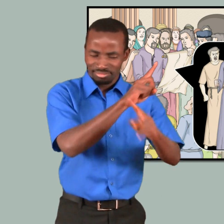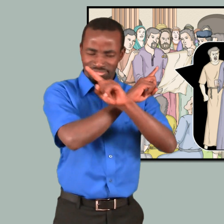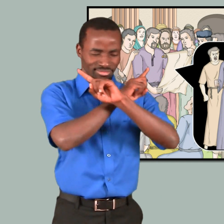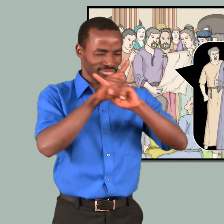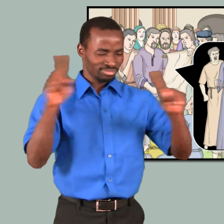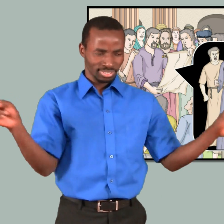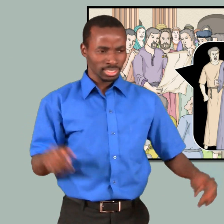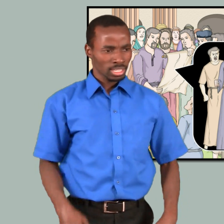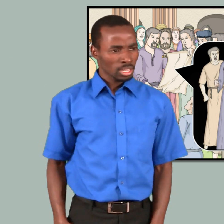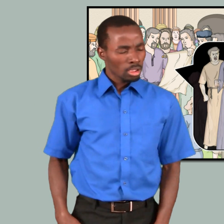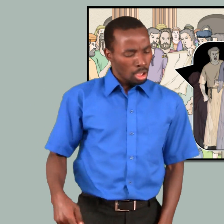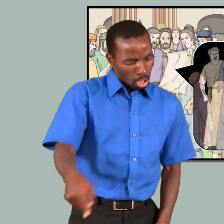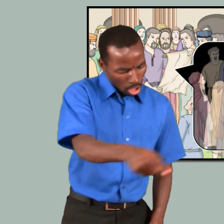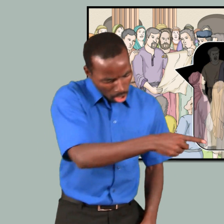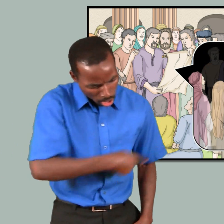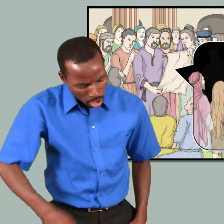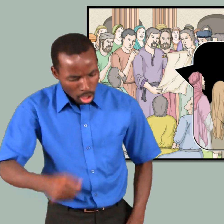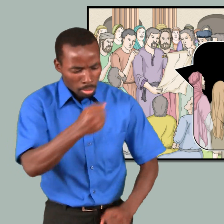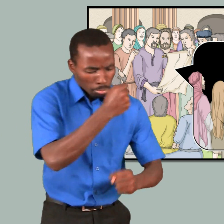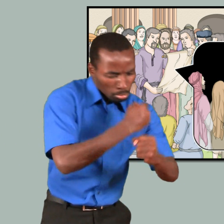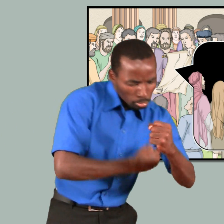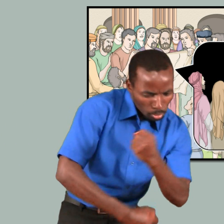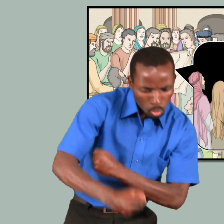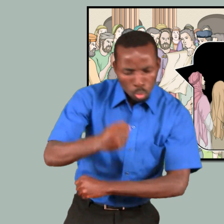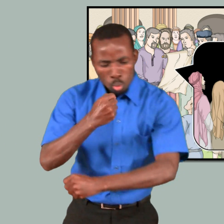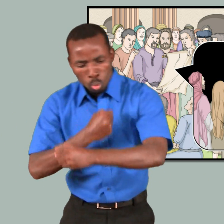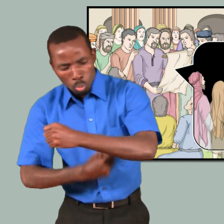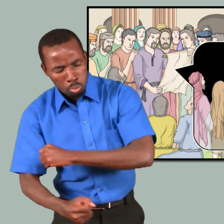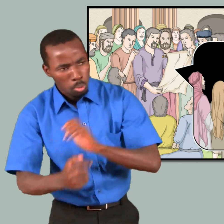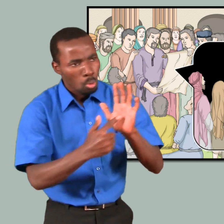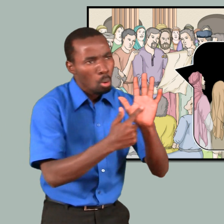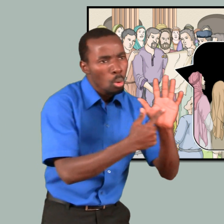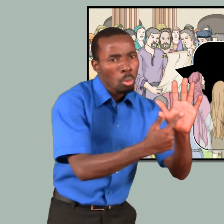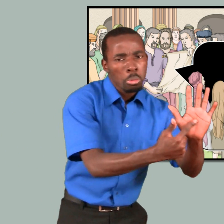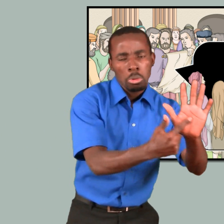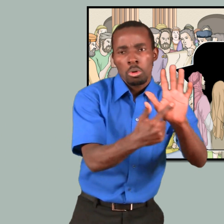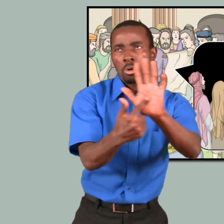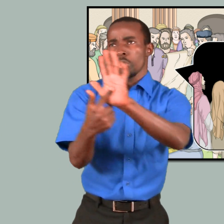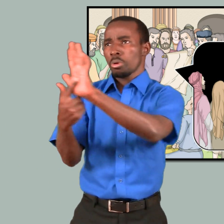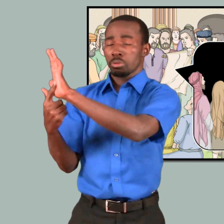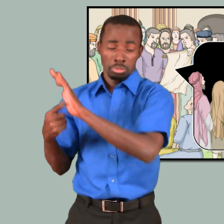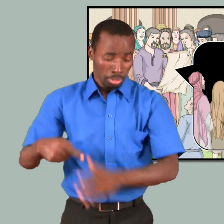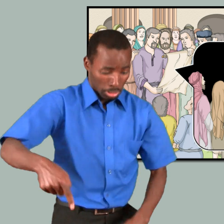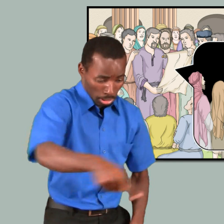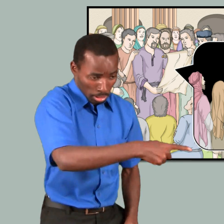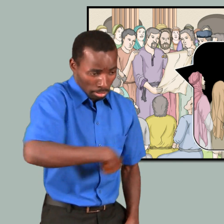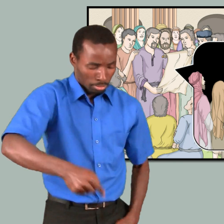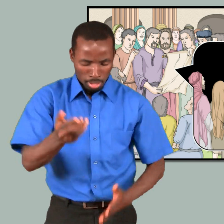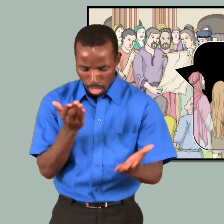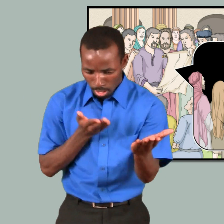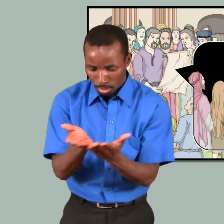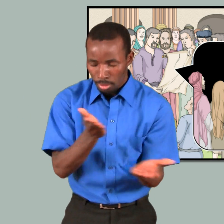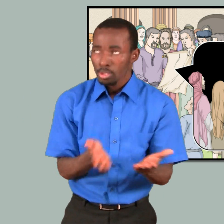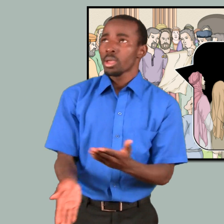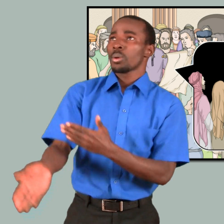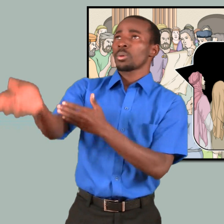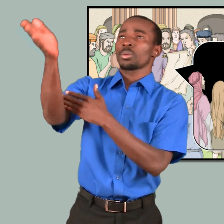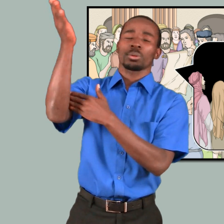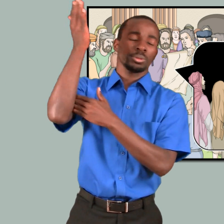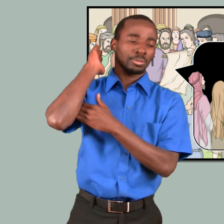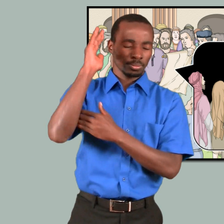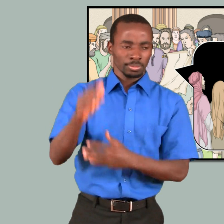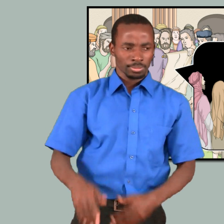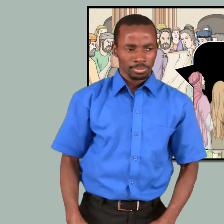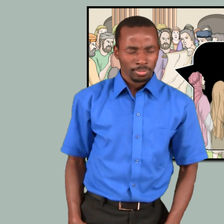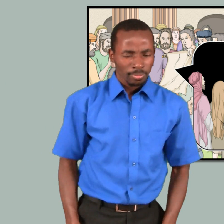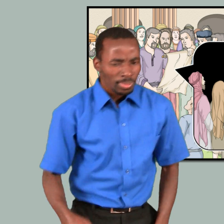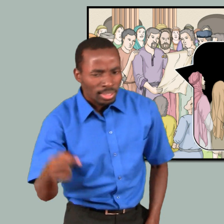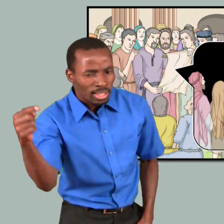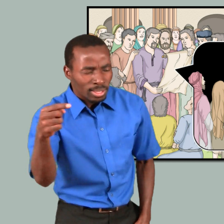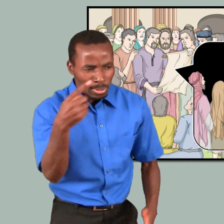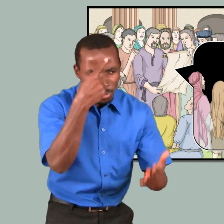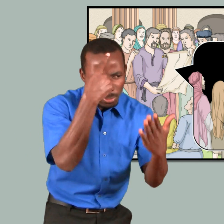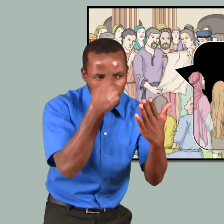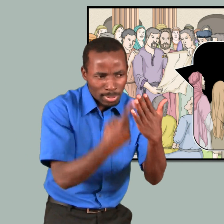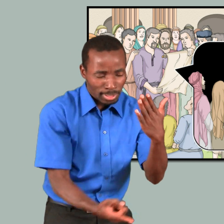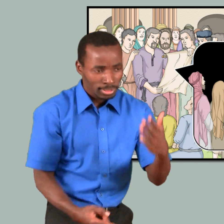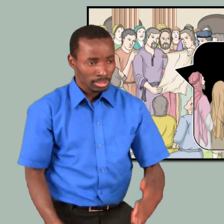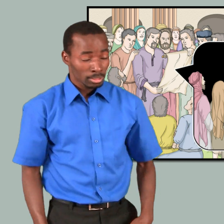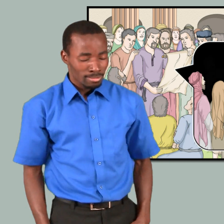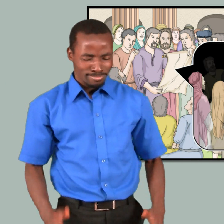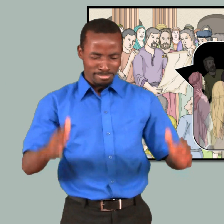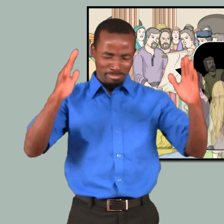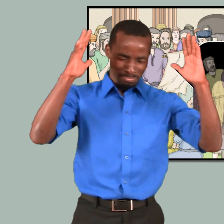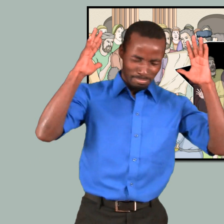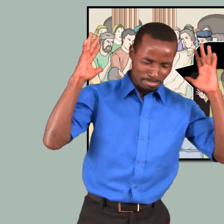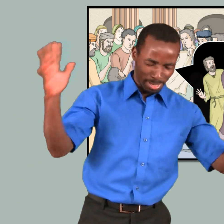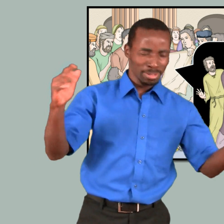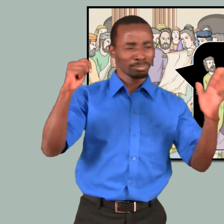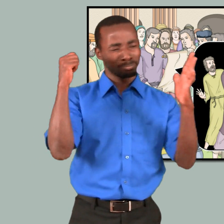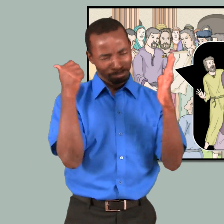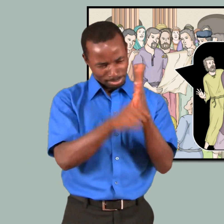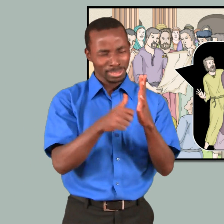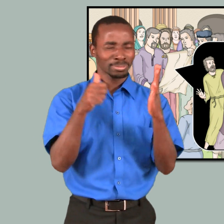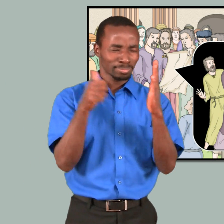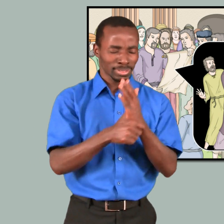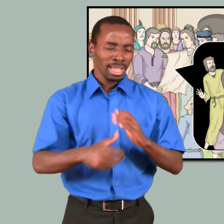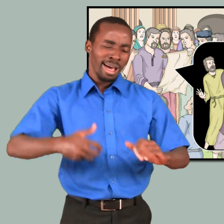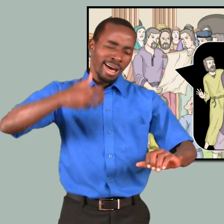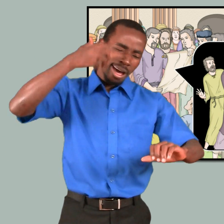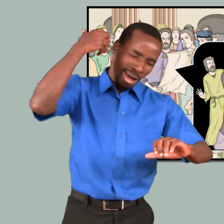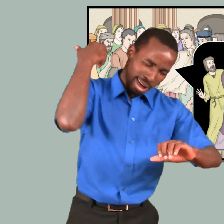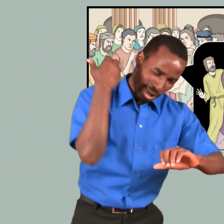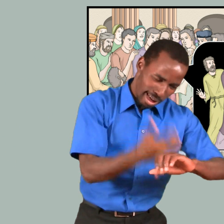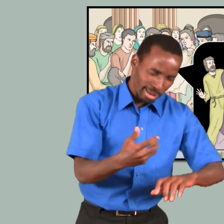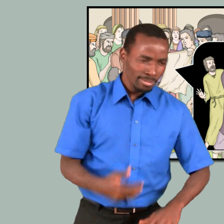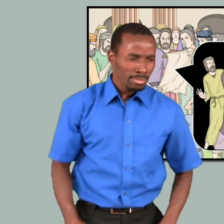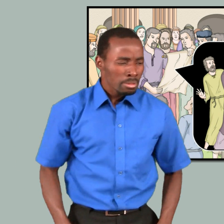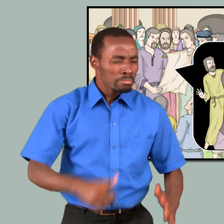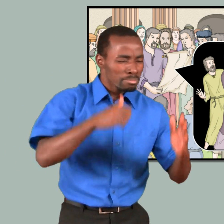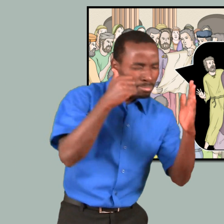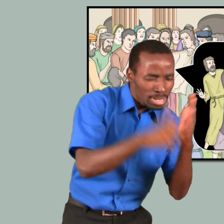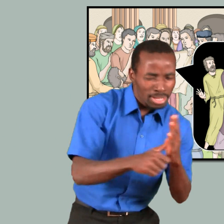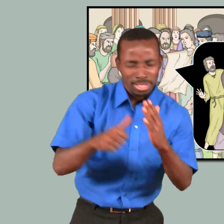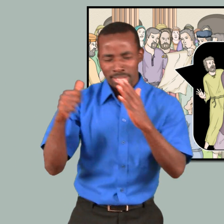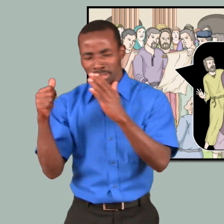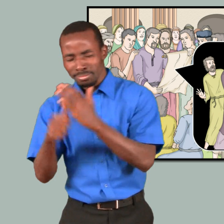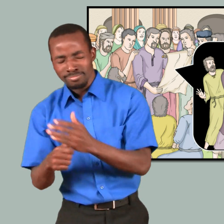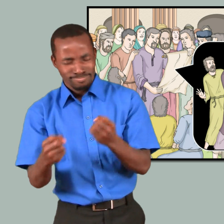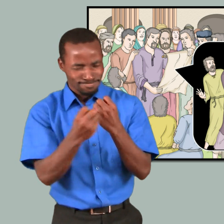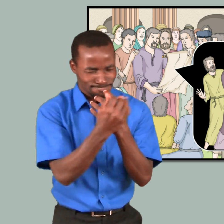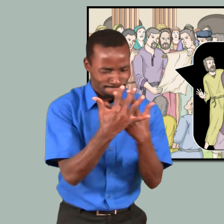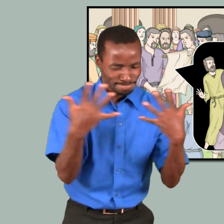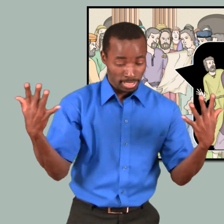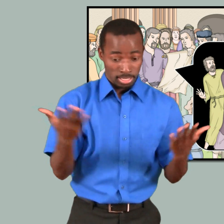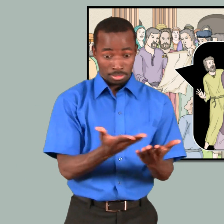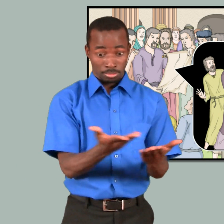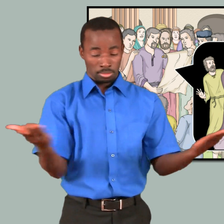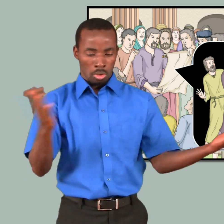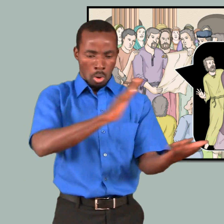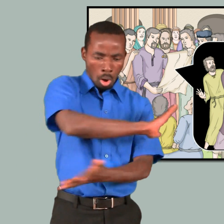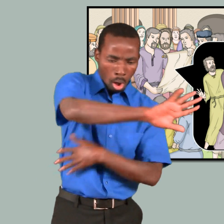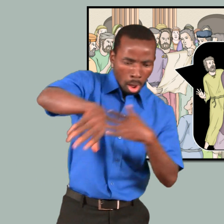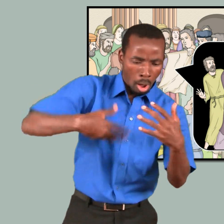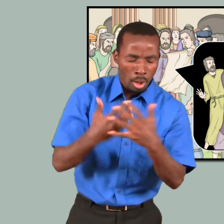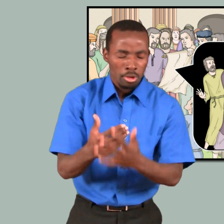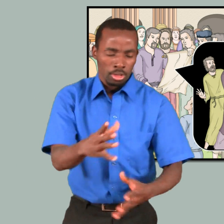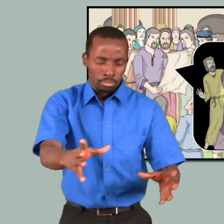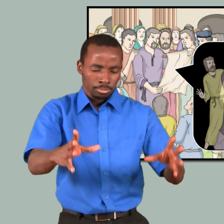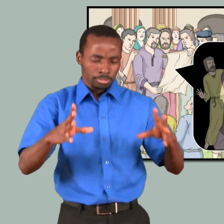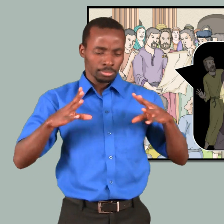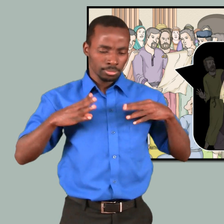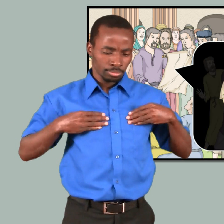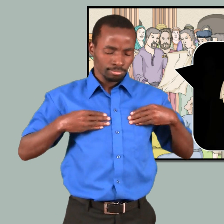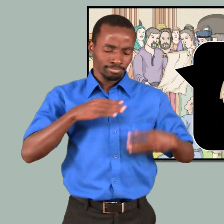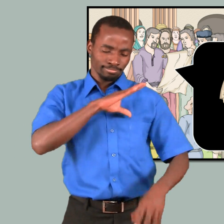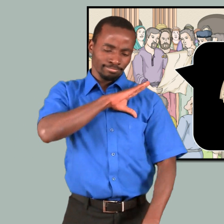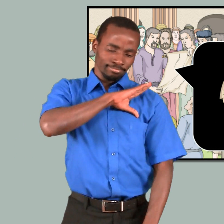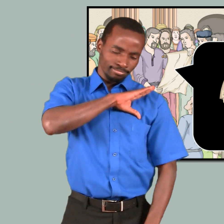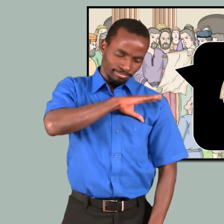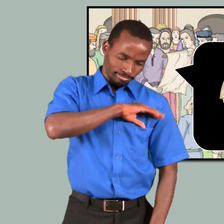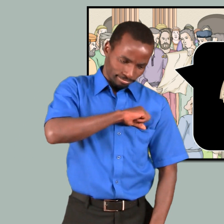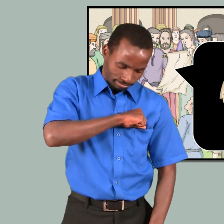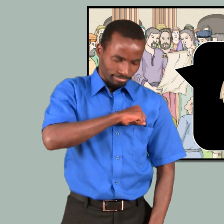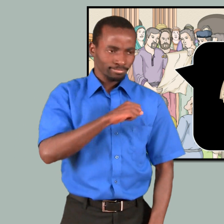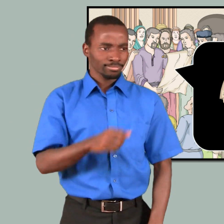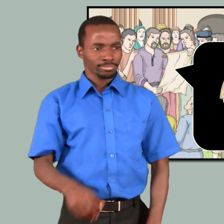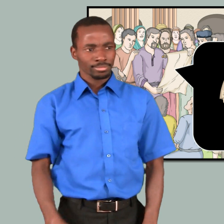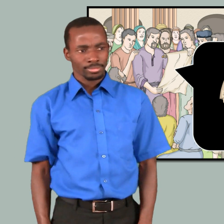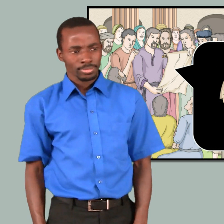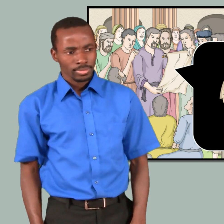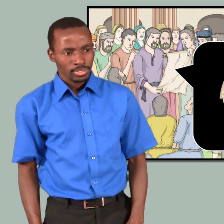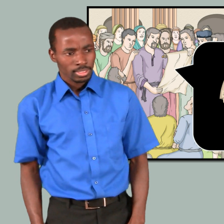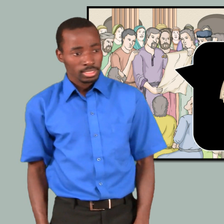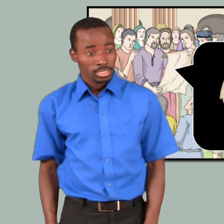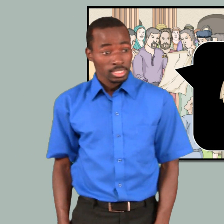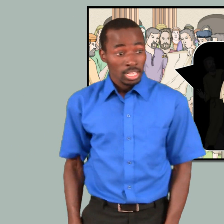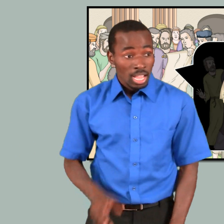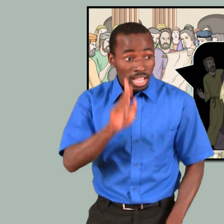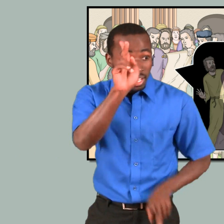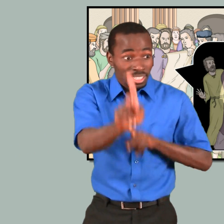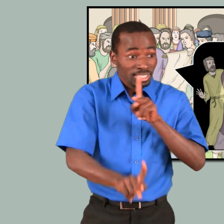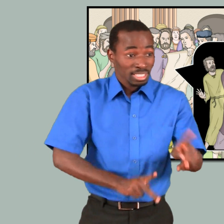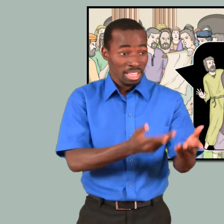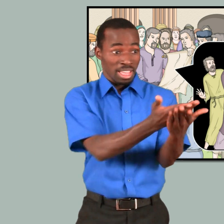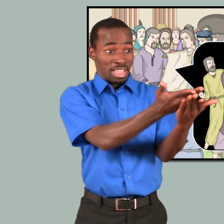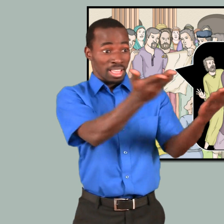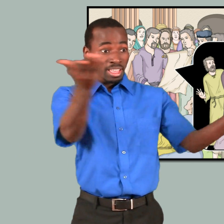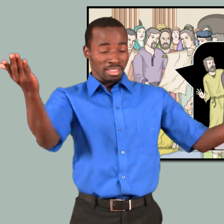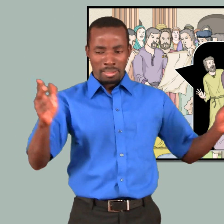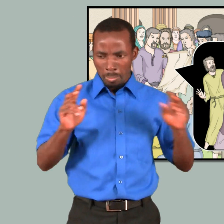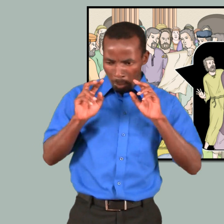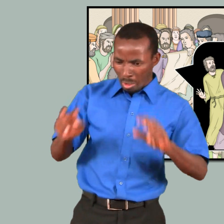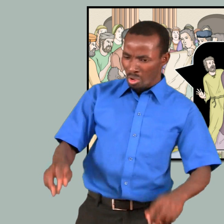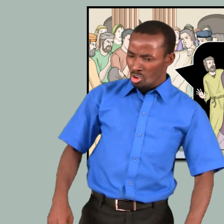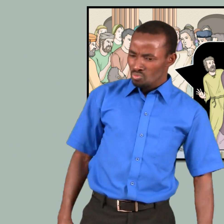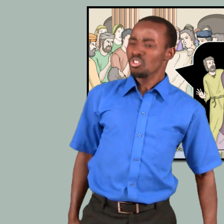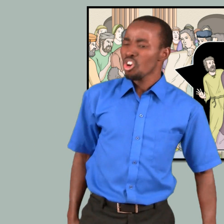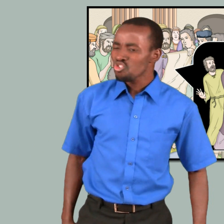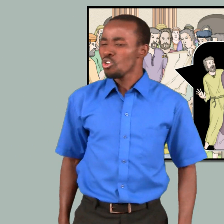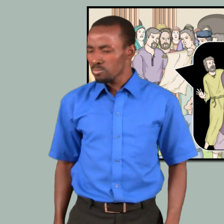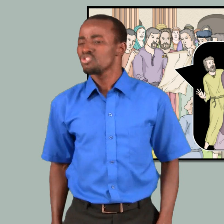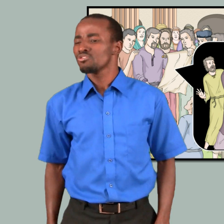Rather, as servants of God we commend ourselves in every way: in great endurance;